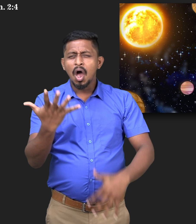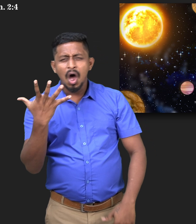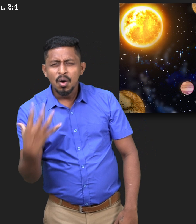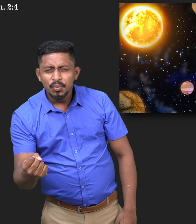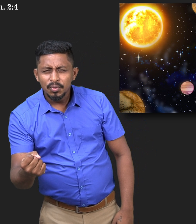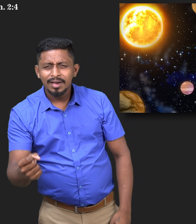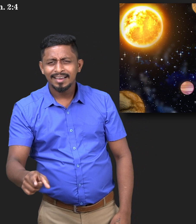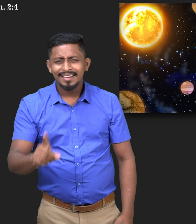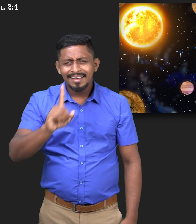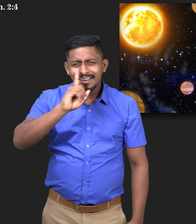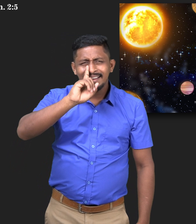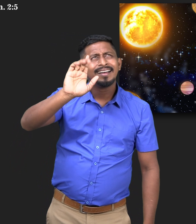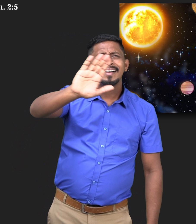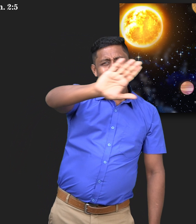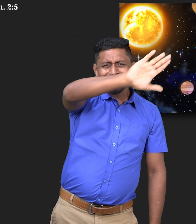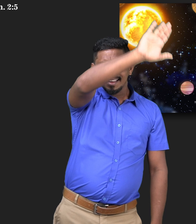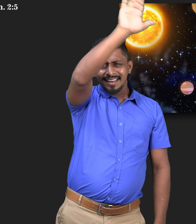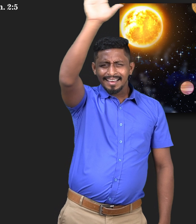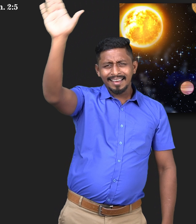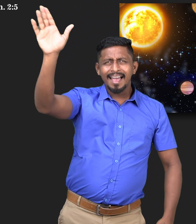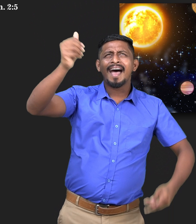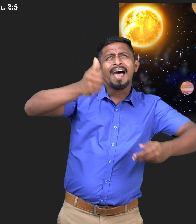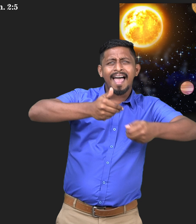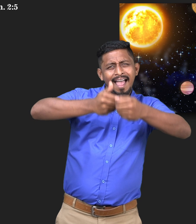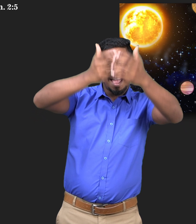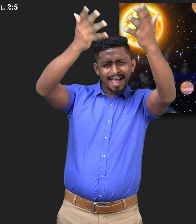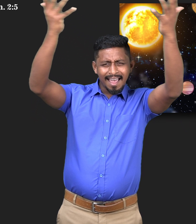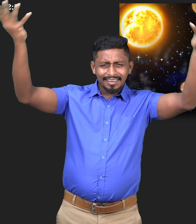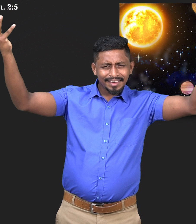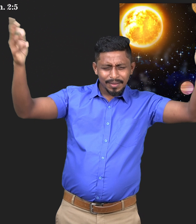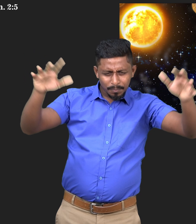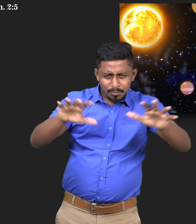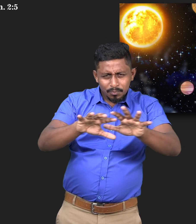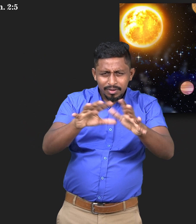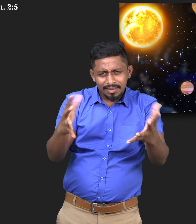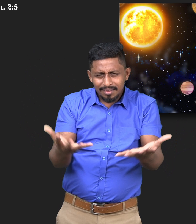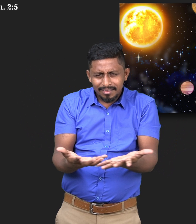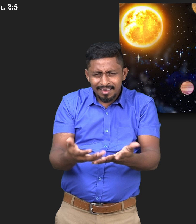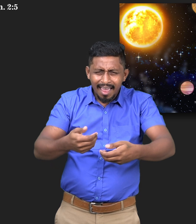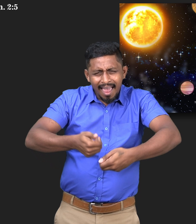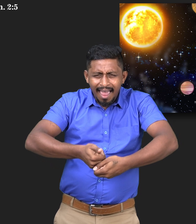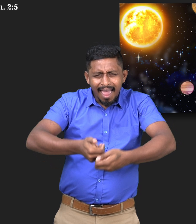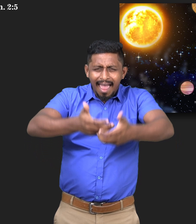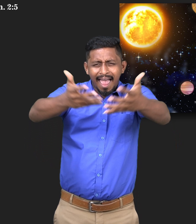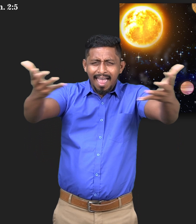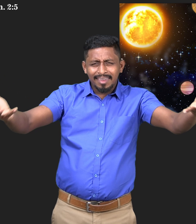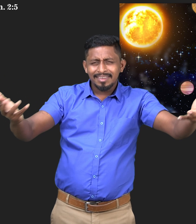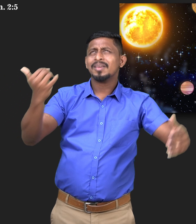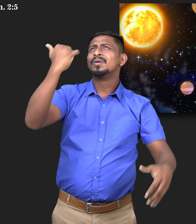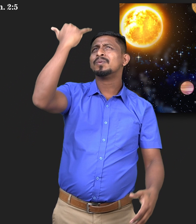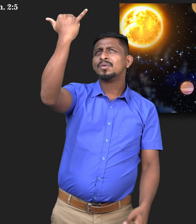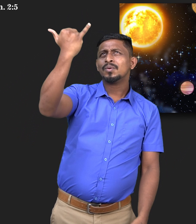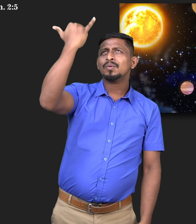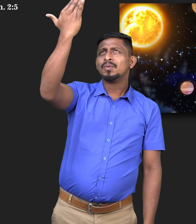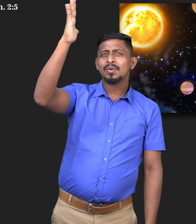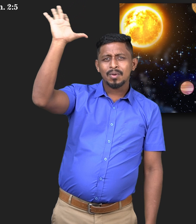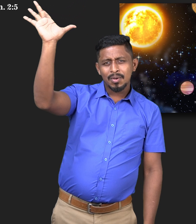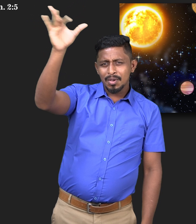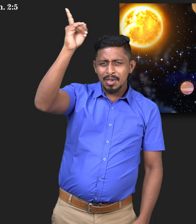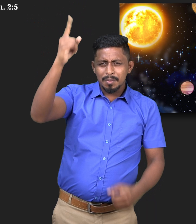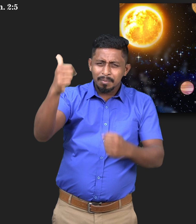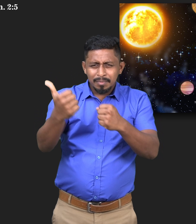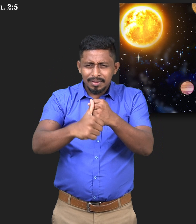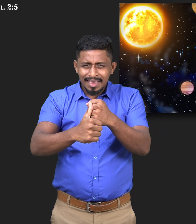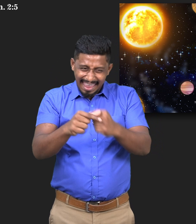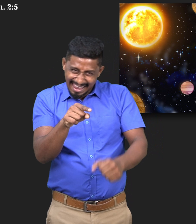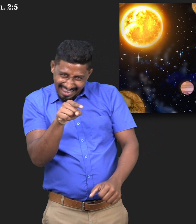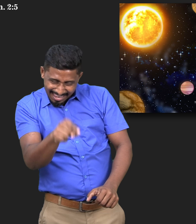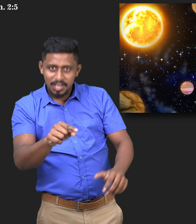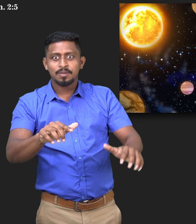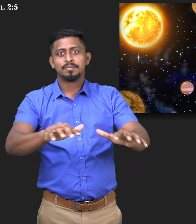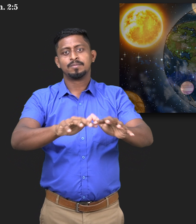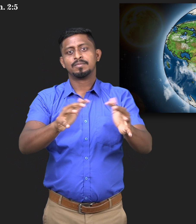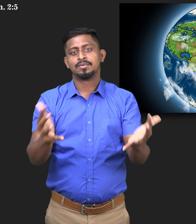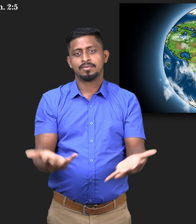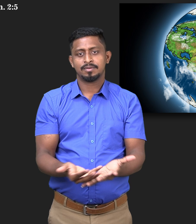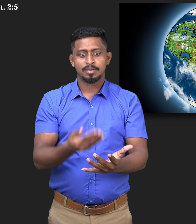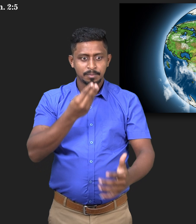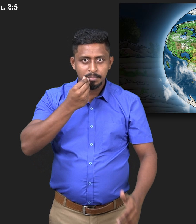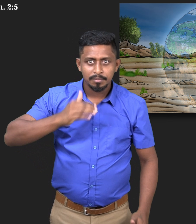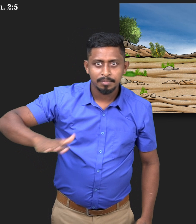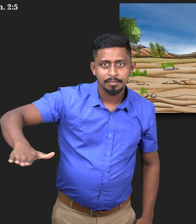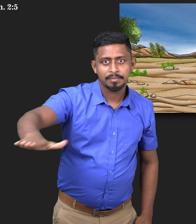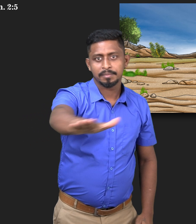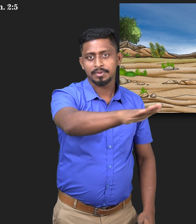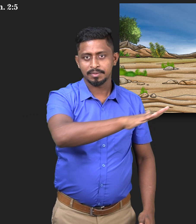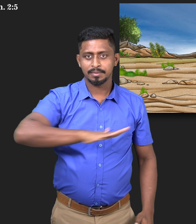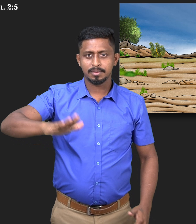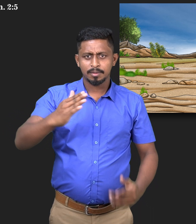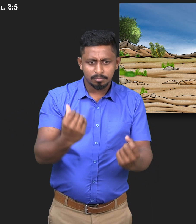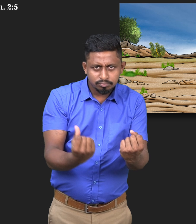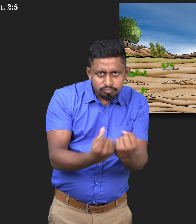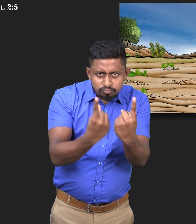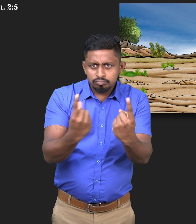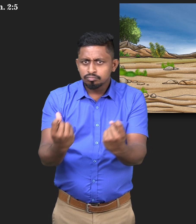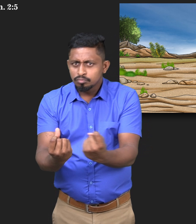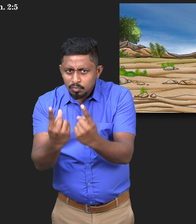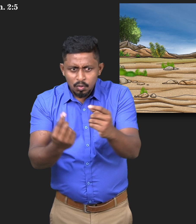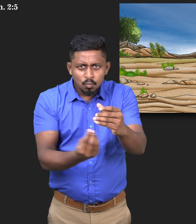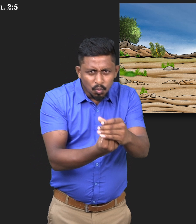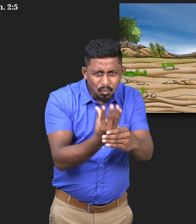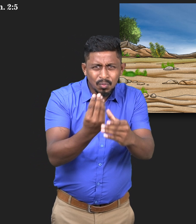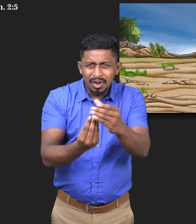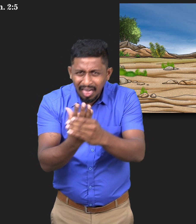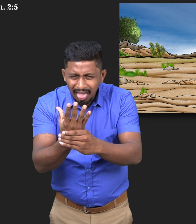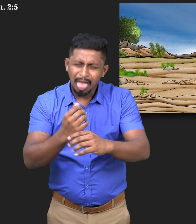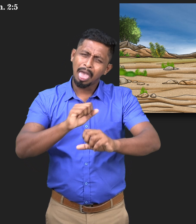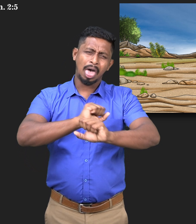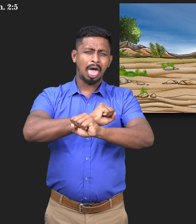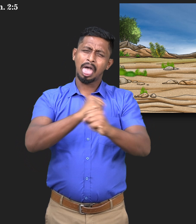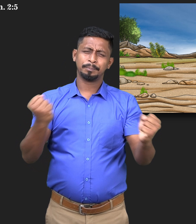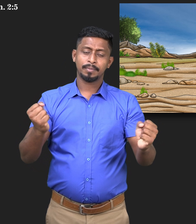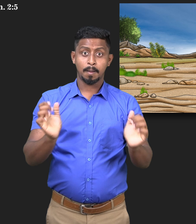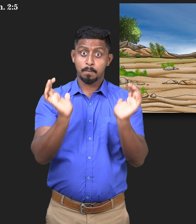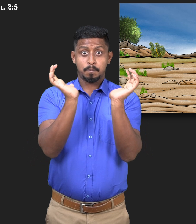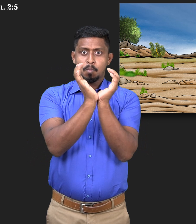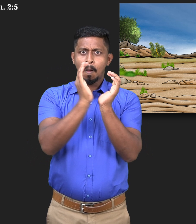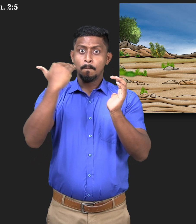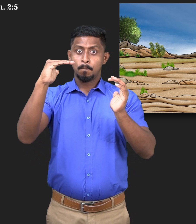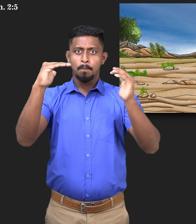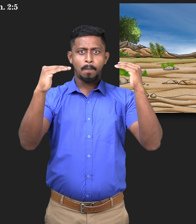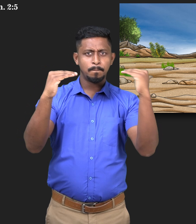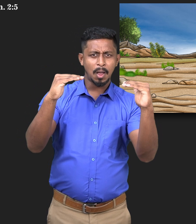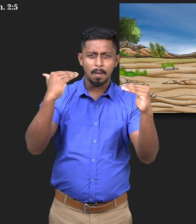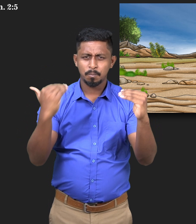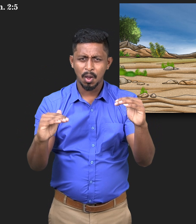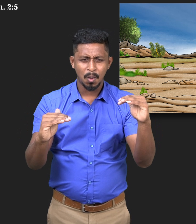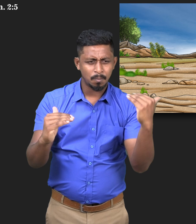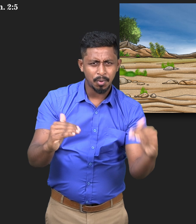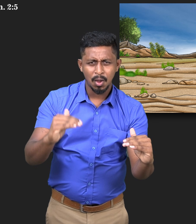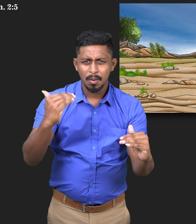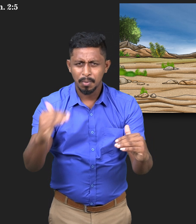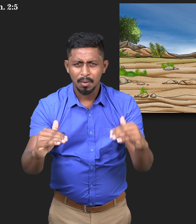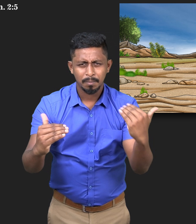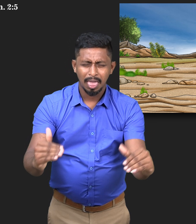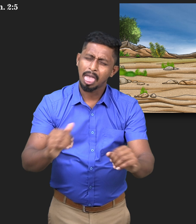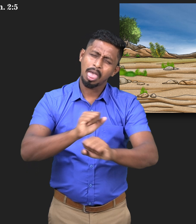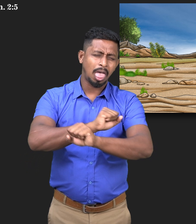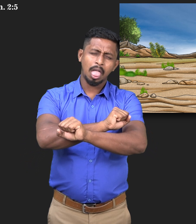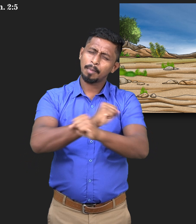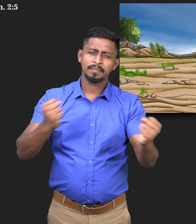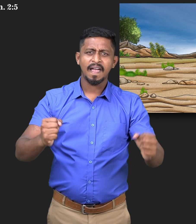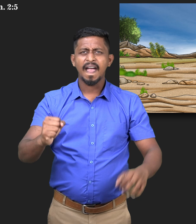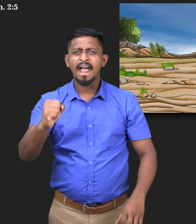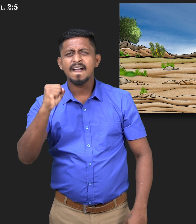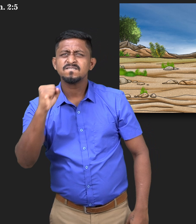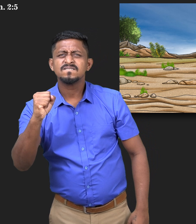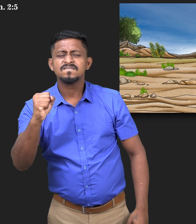Now no shrub of the field had yet appeared on the earth, nor had any plant of the field sprouted;